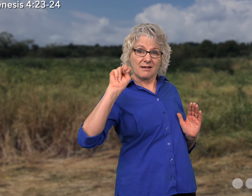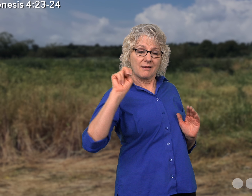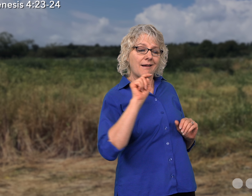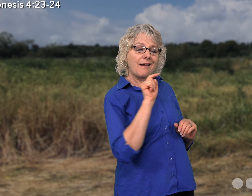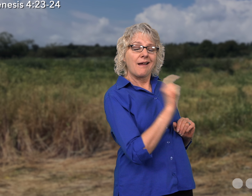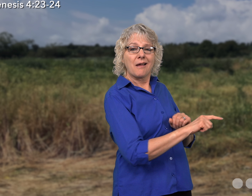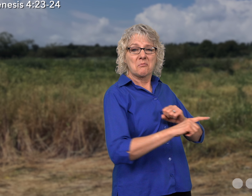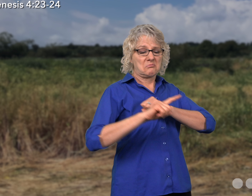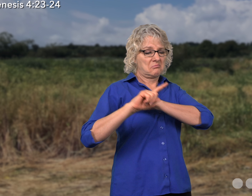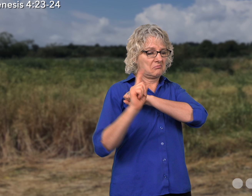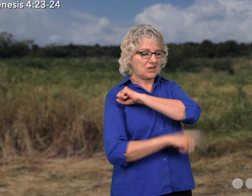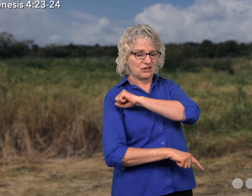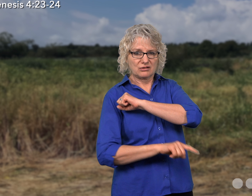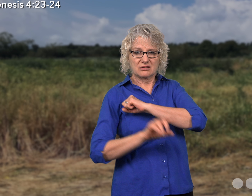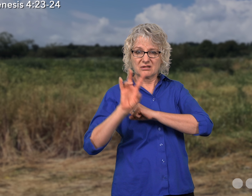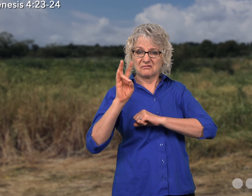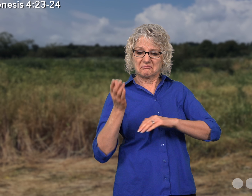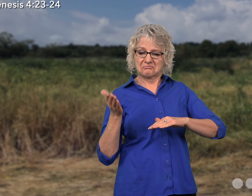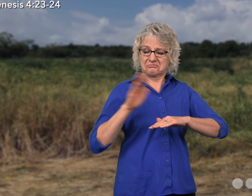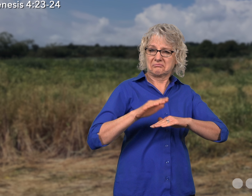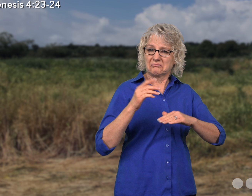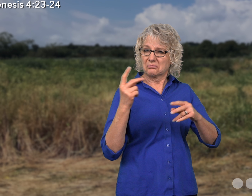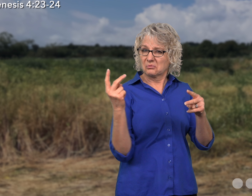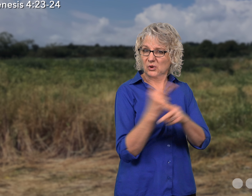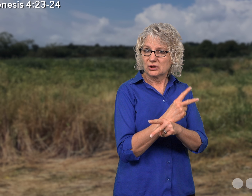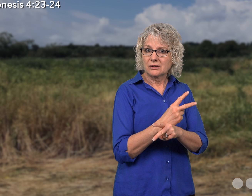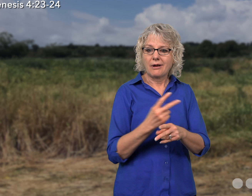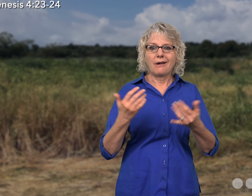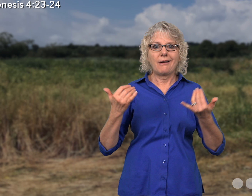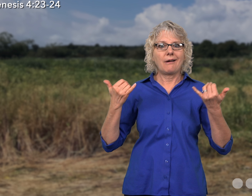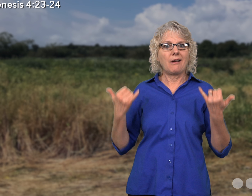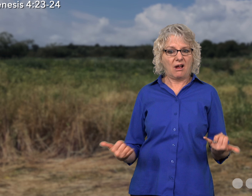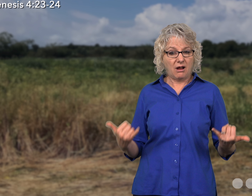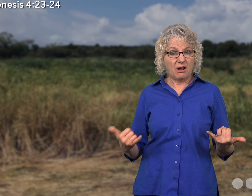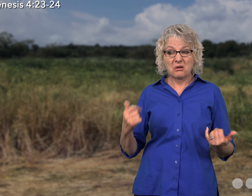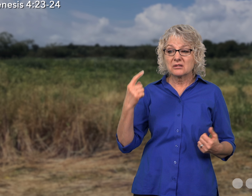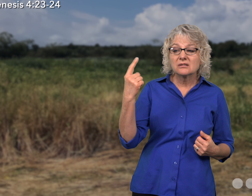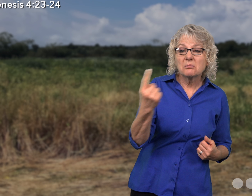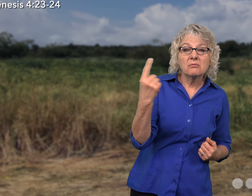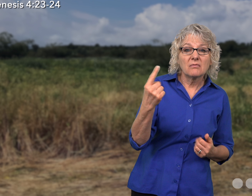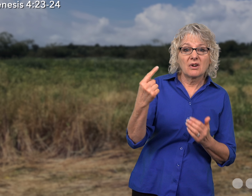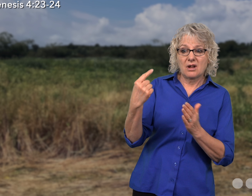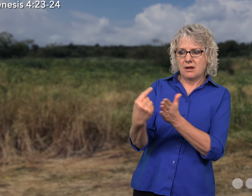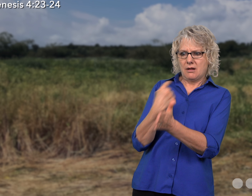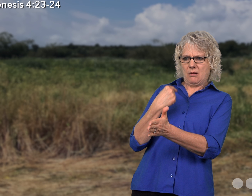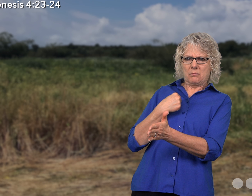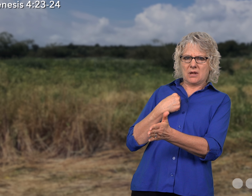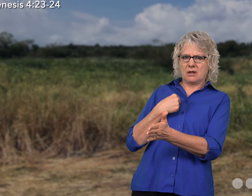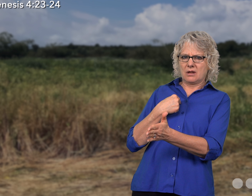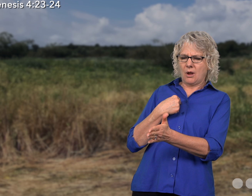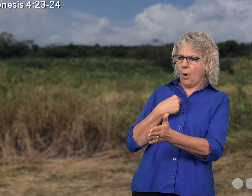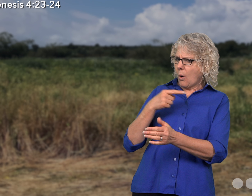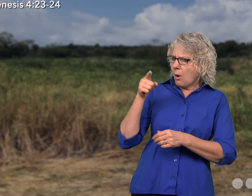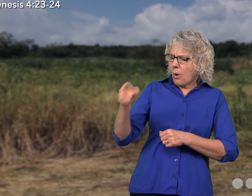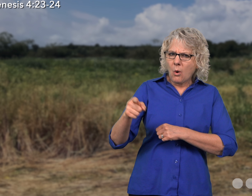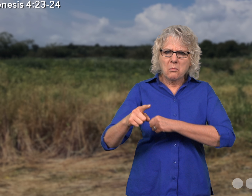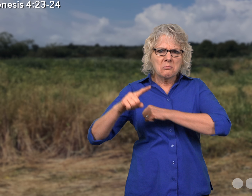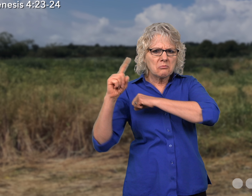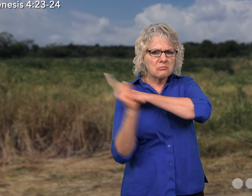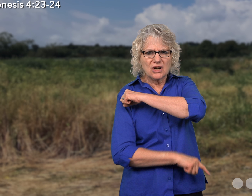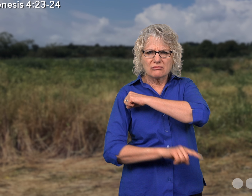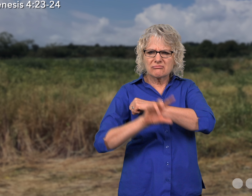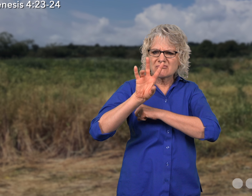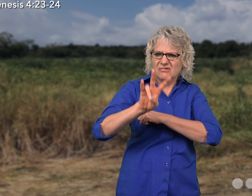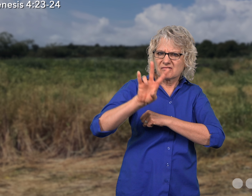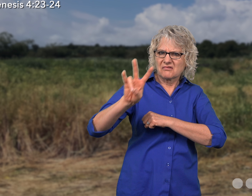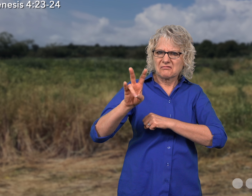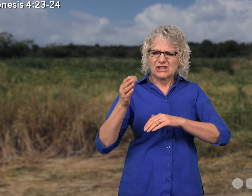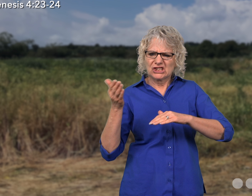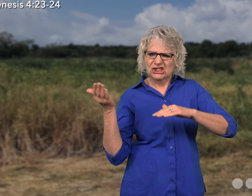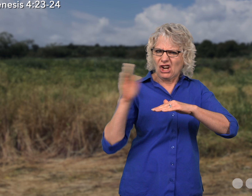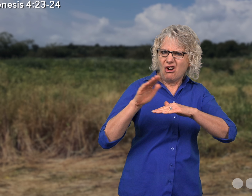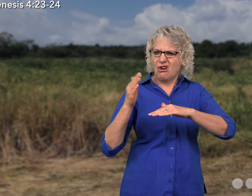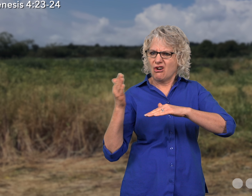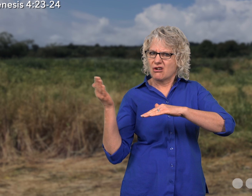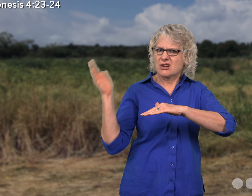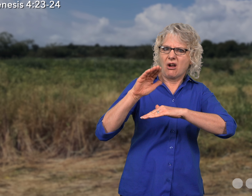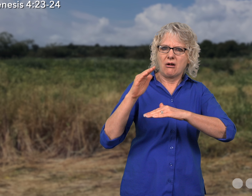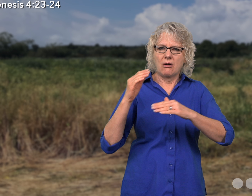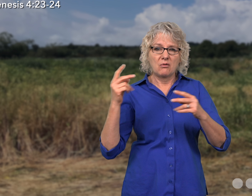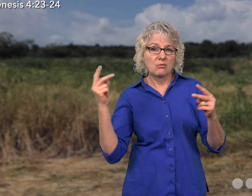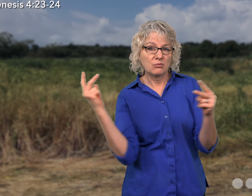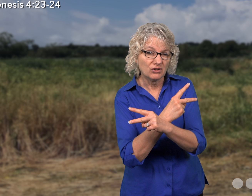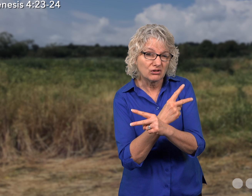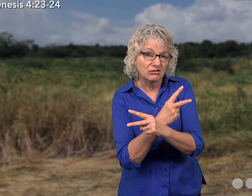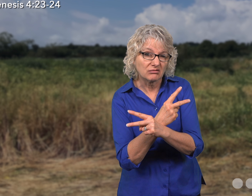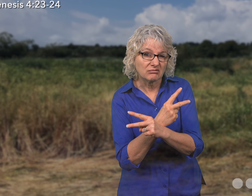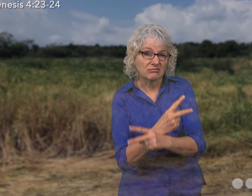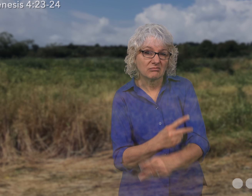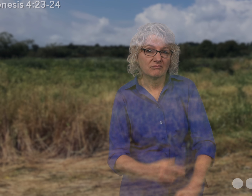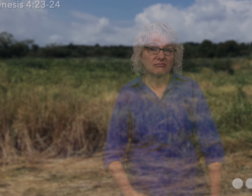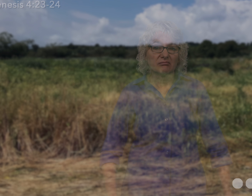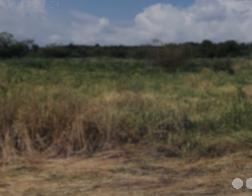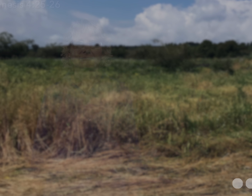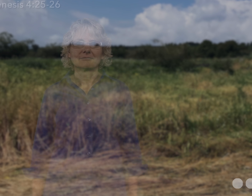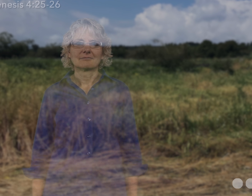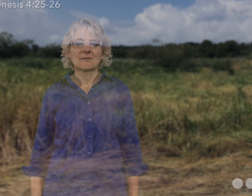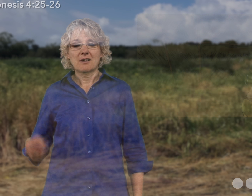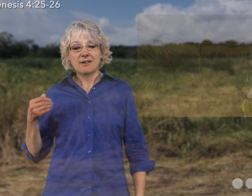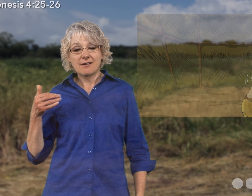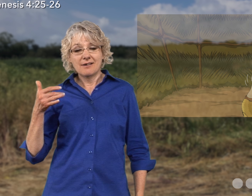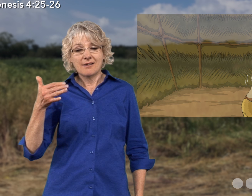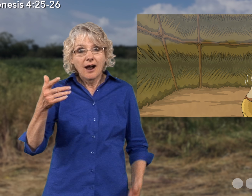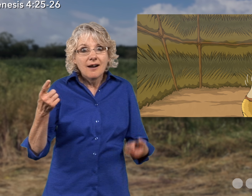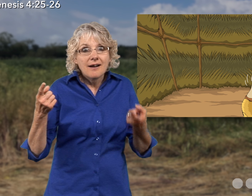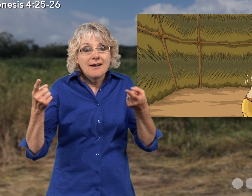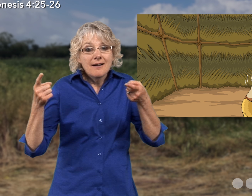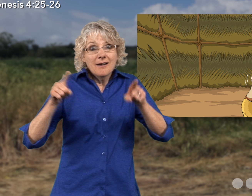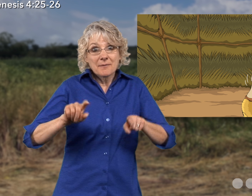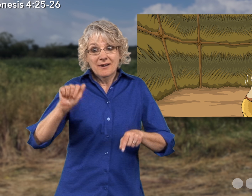If Cain is avenged sevenfold, then Lamech seventy-sevenfold.”